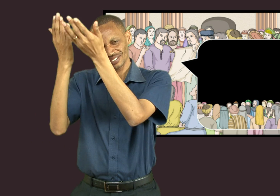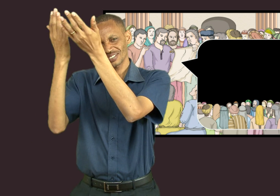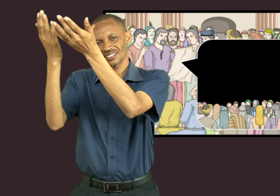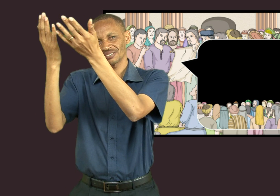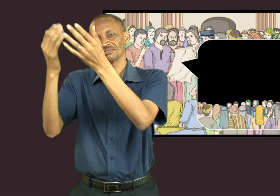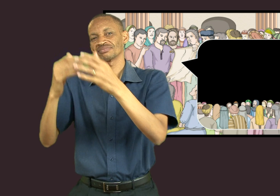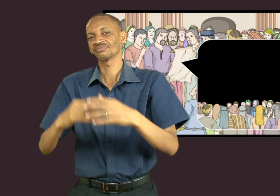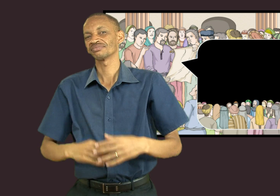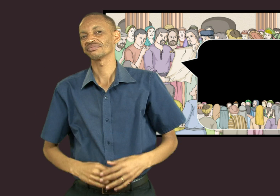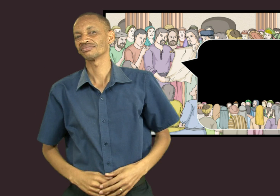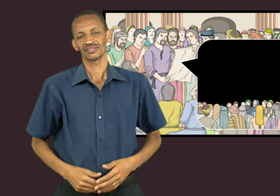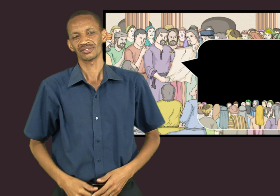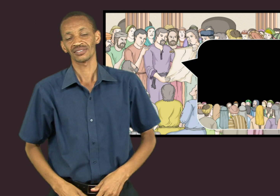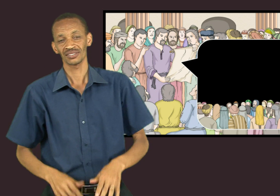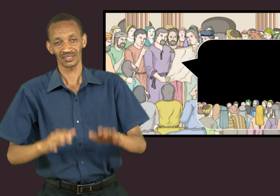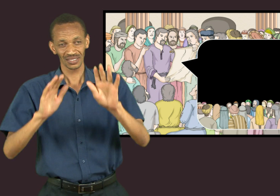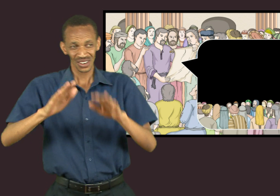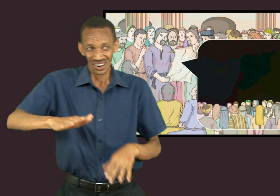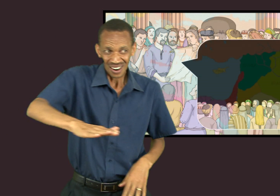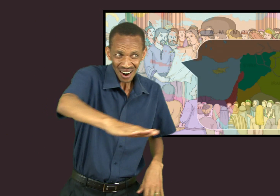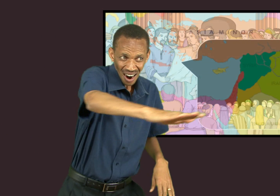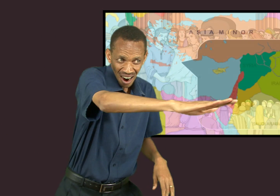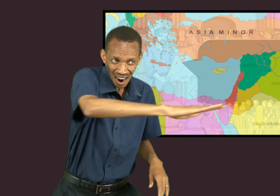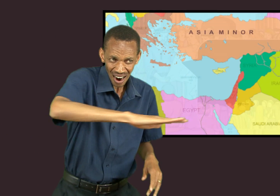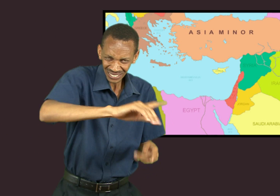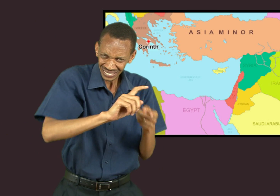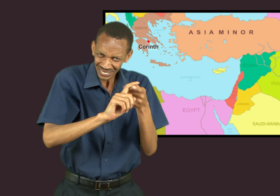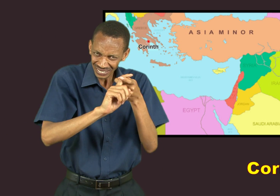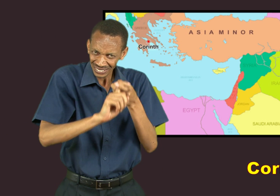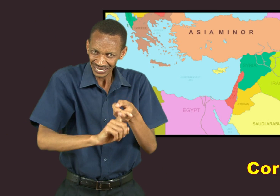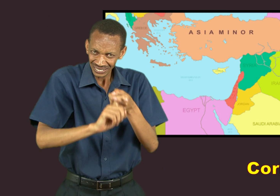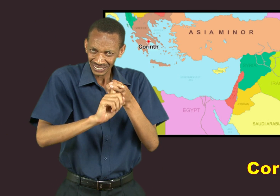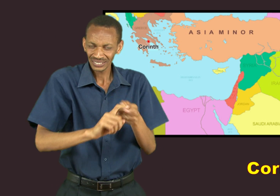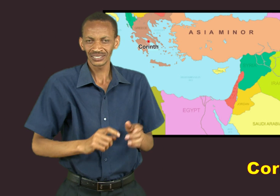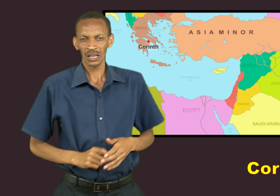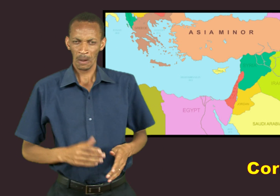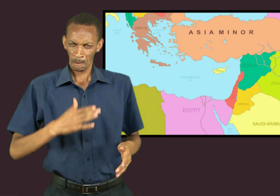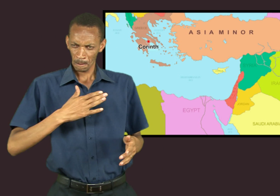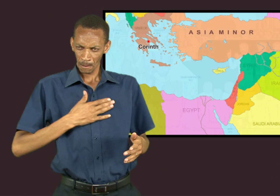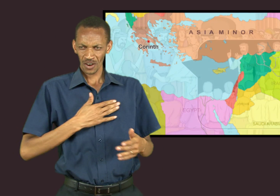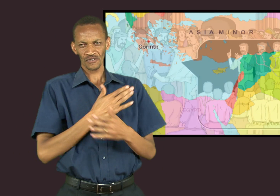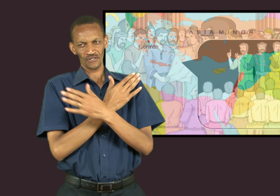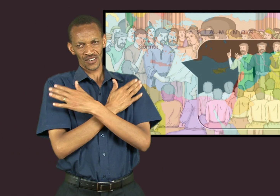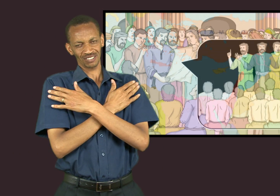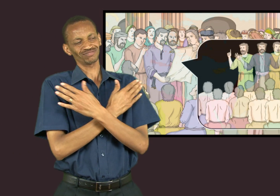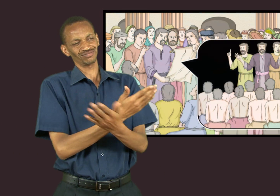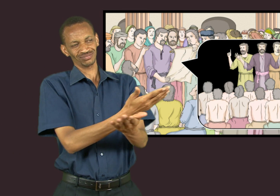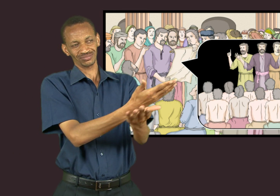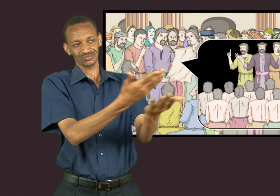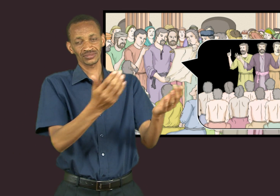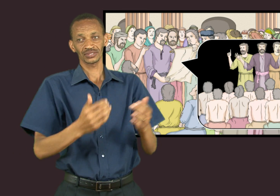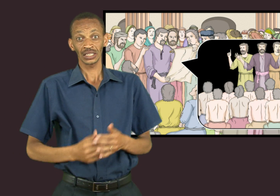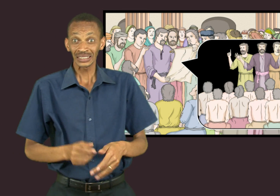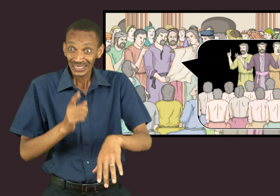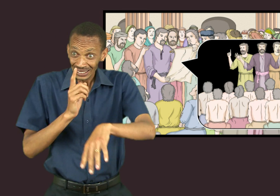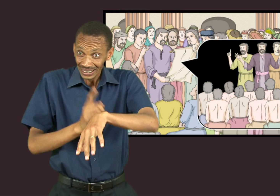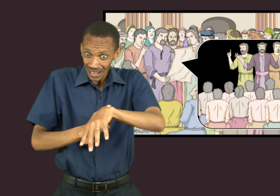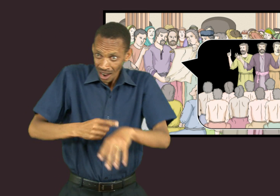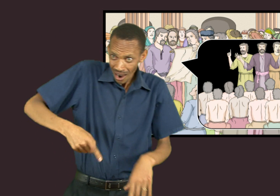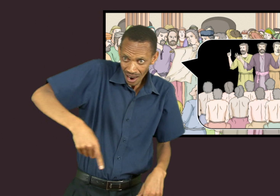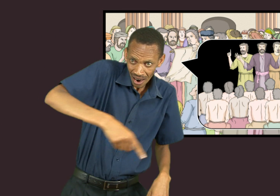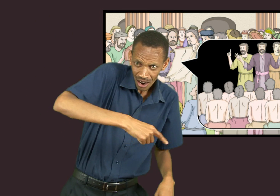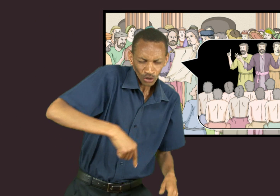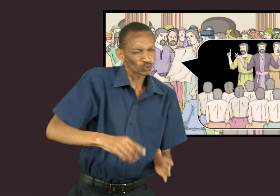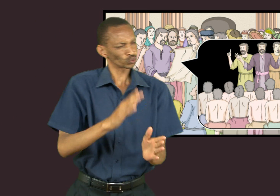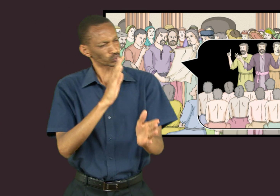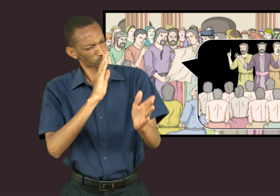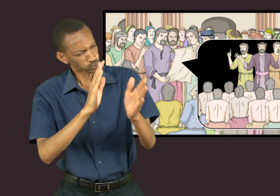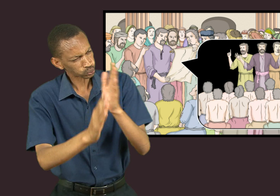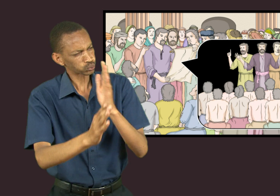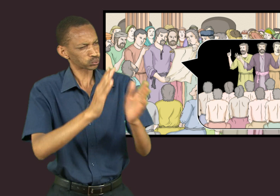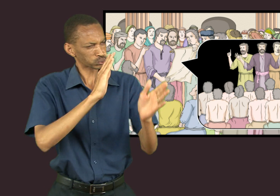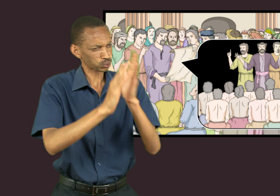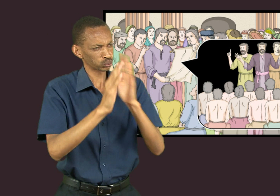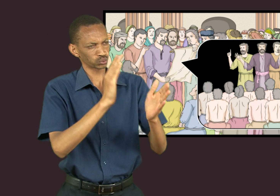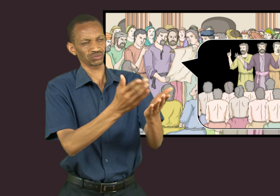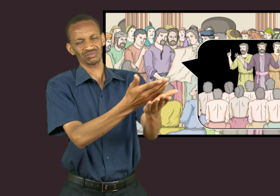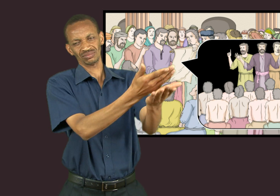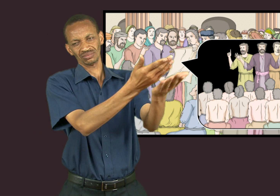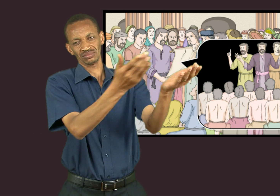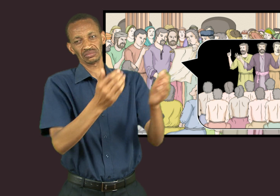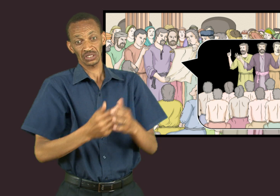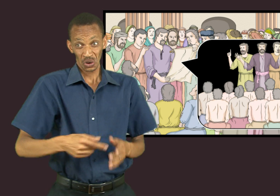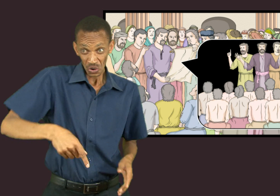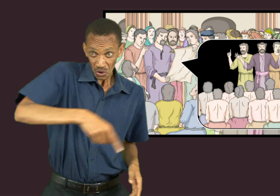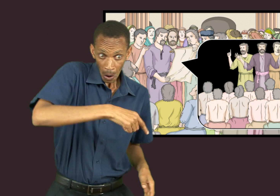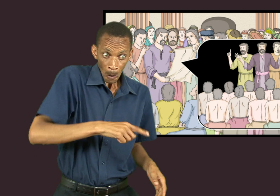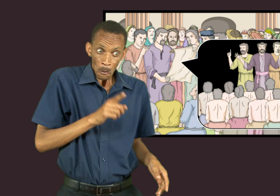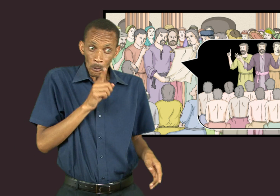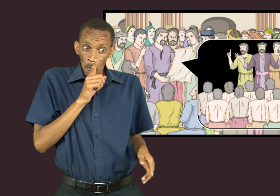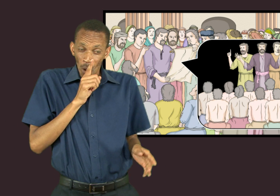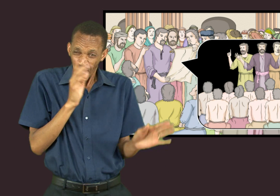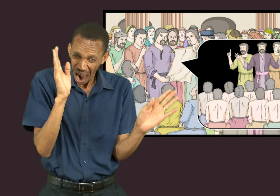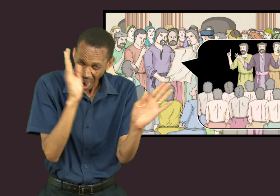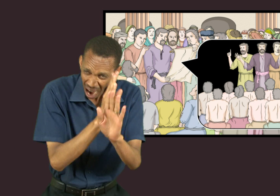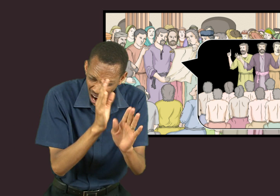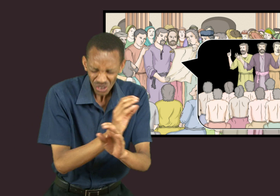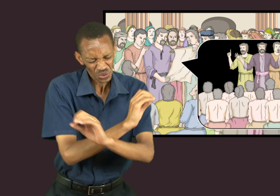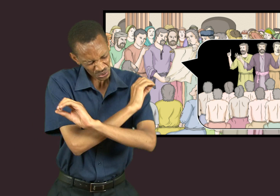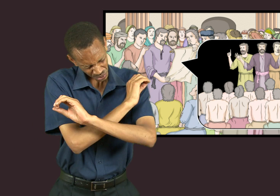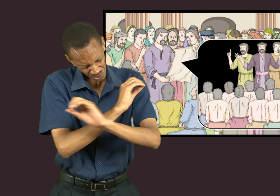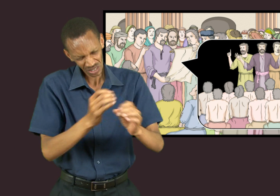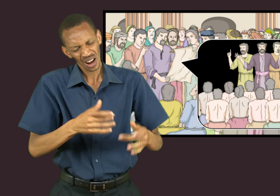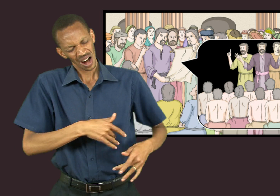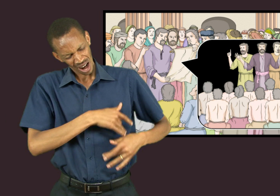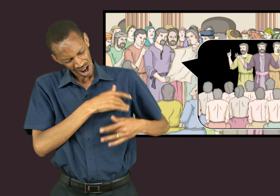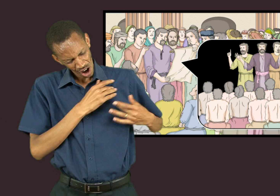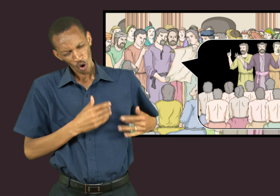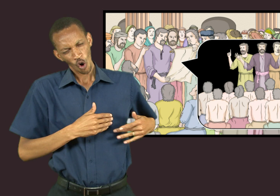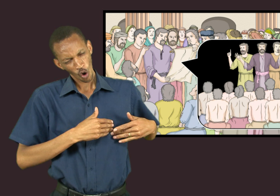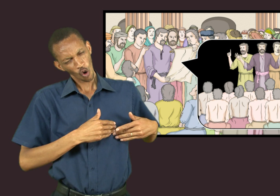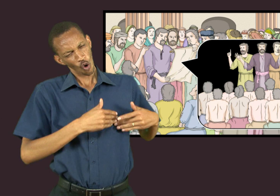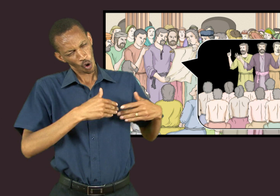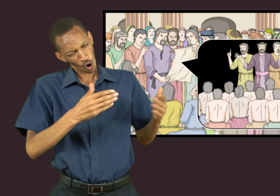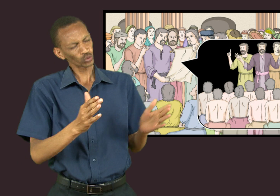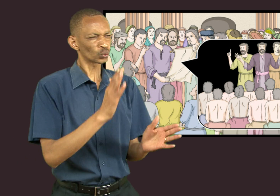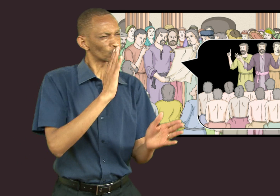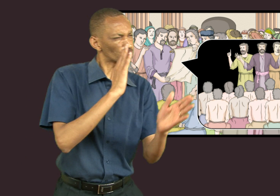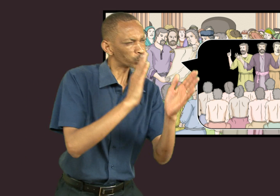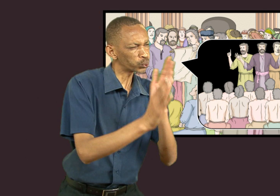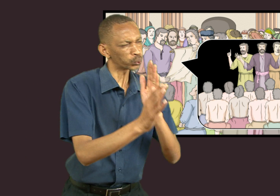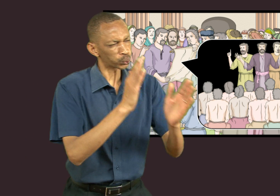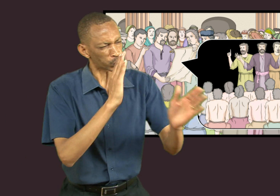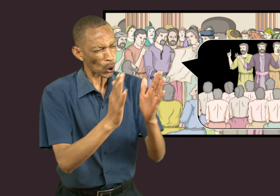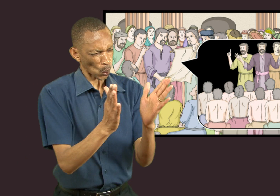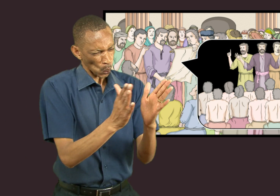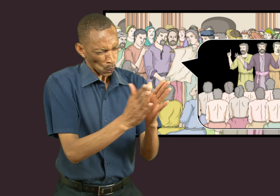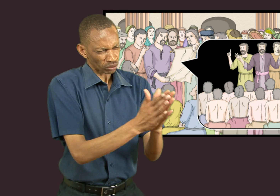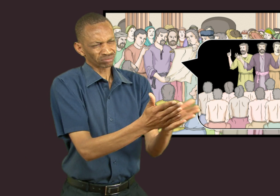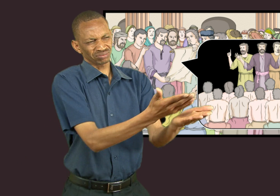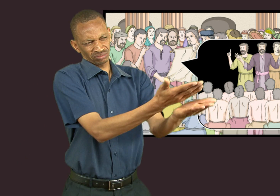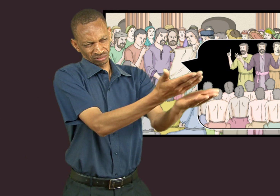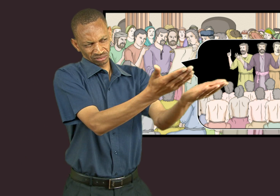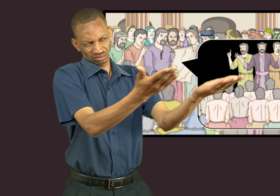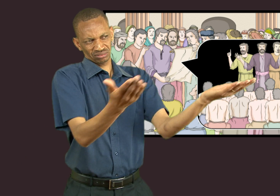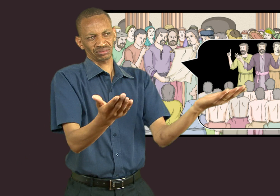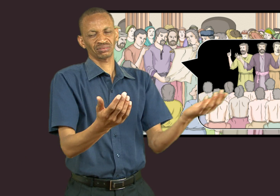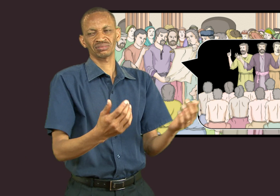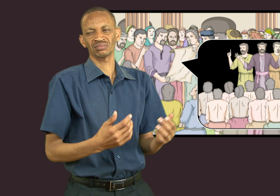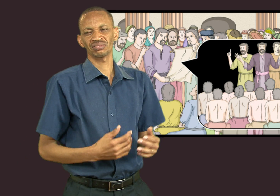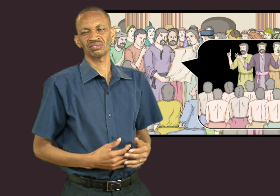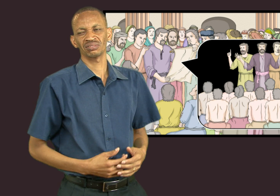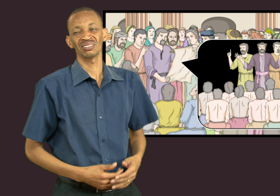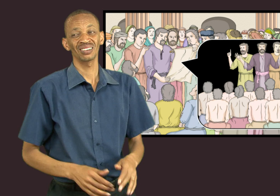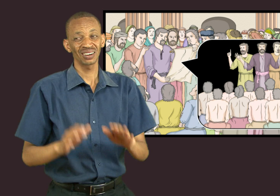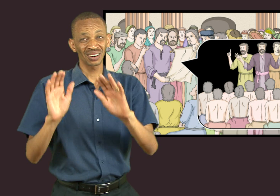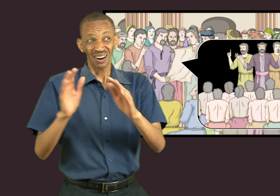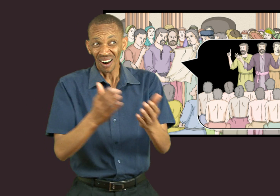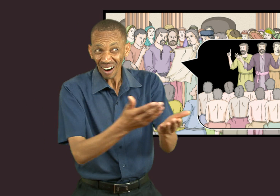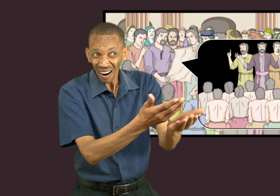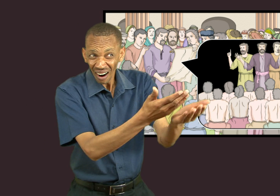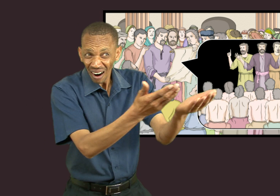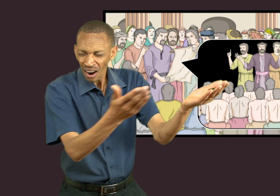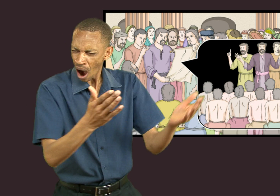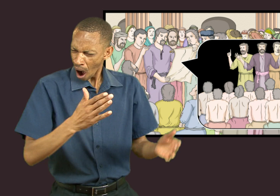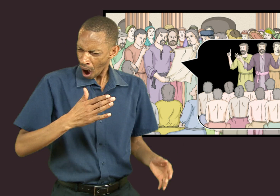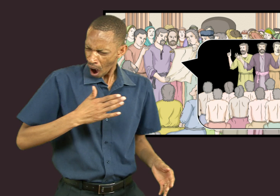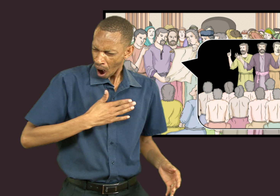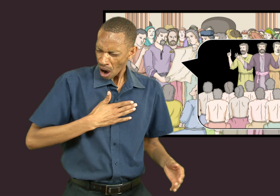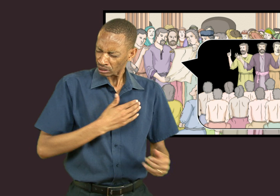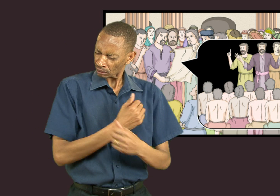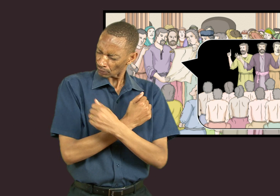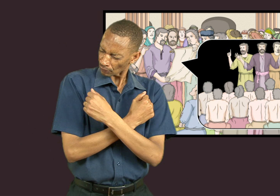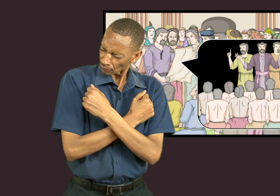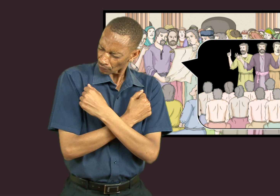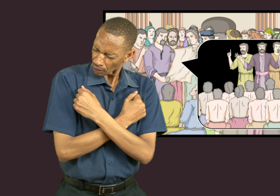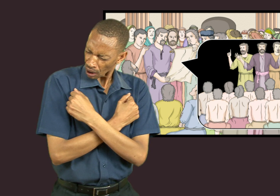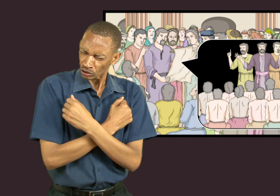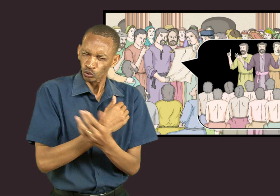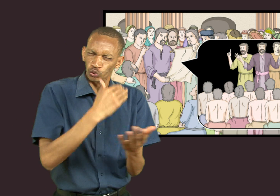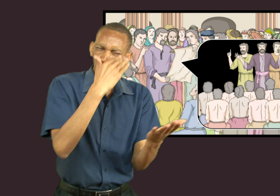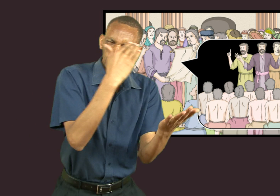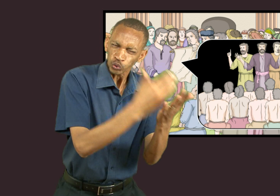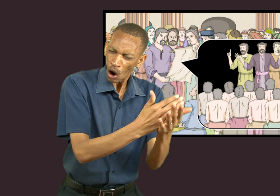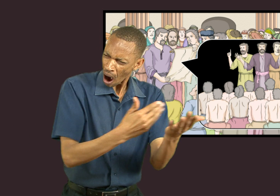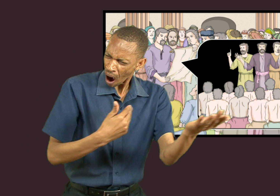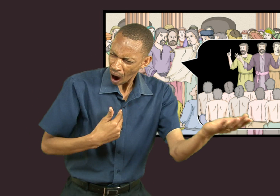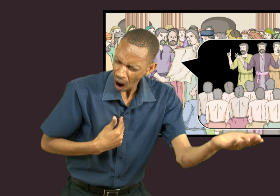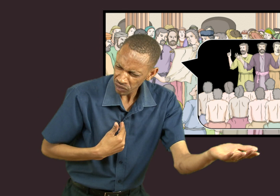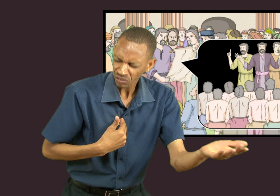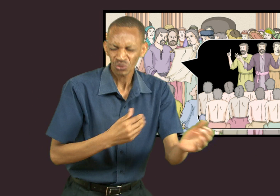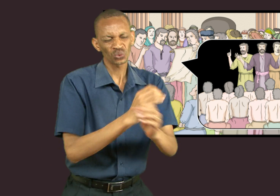We have spoken freely to you, Corinthians. Our hearts are open wide.